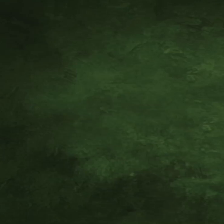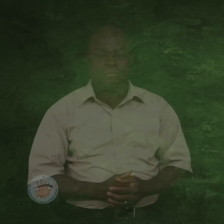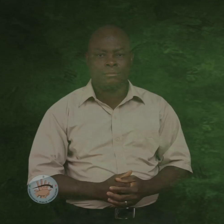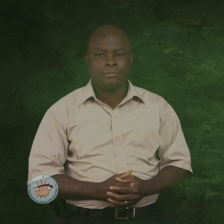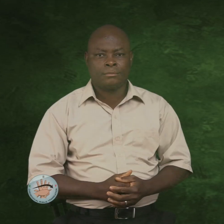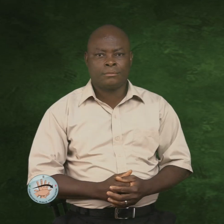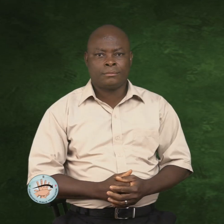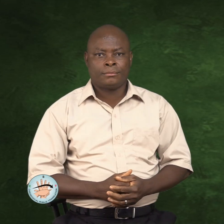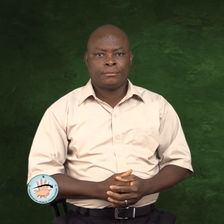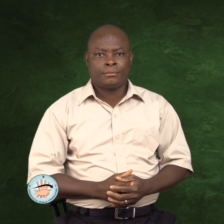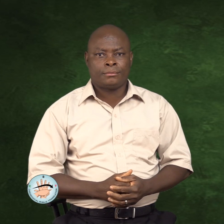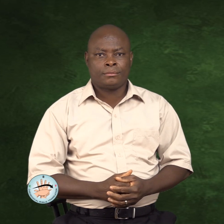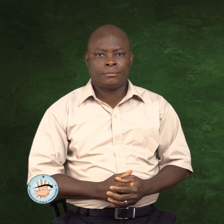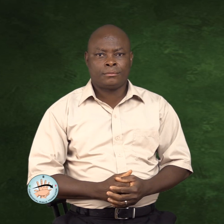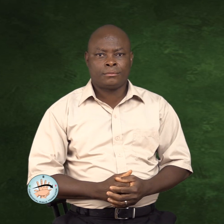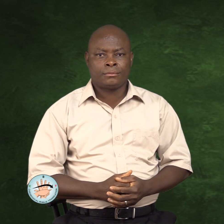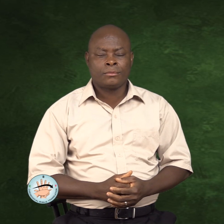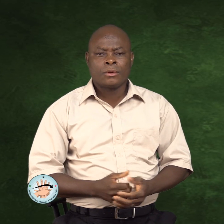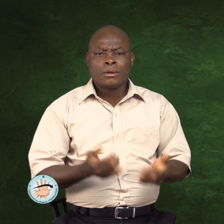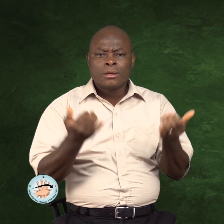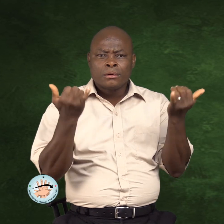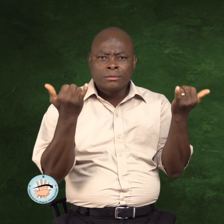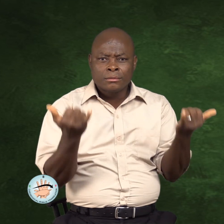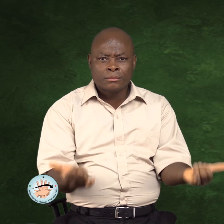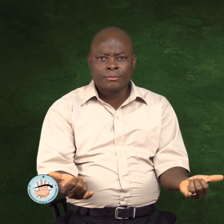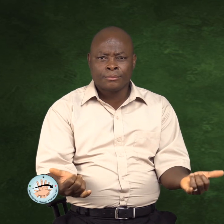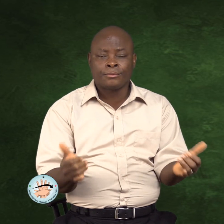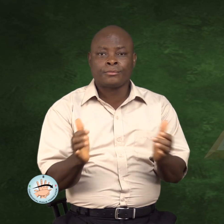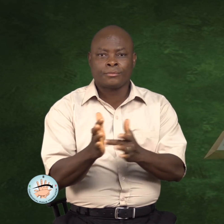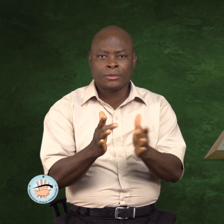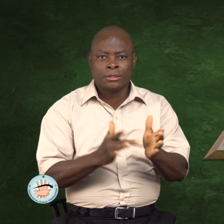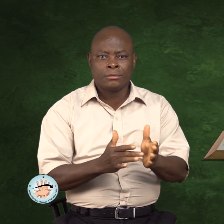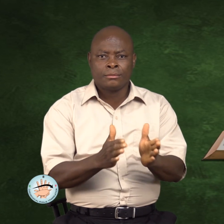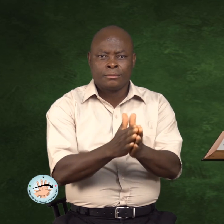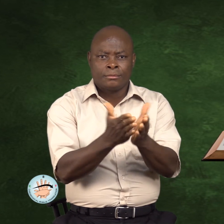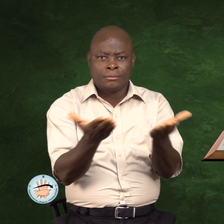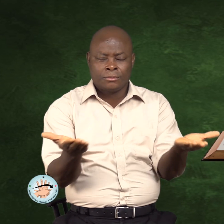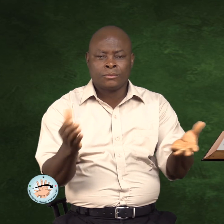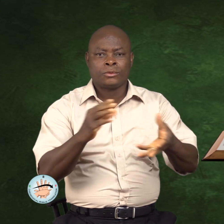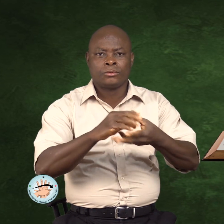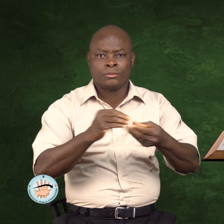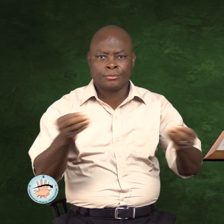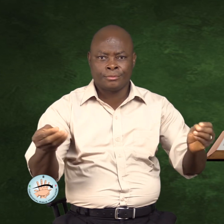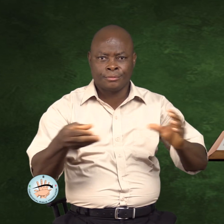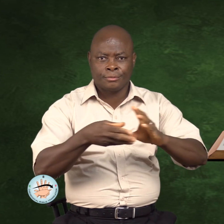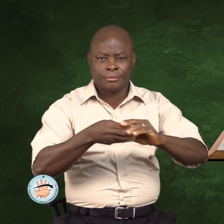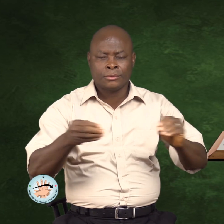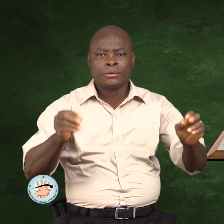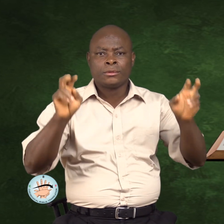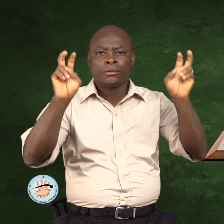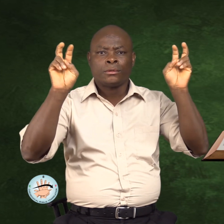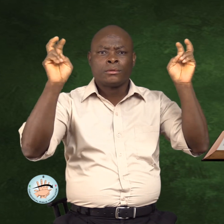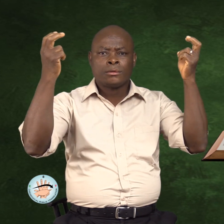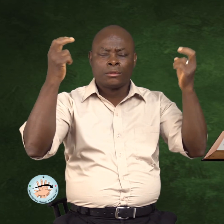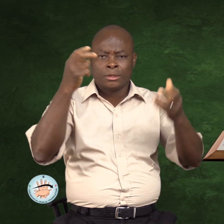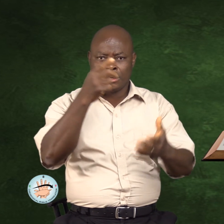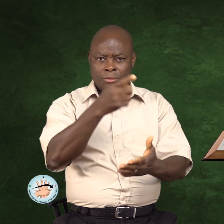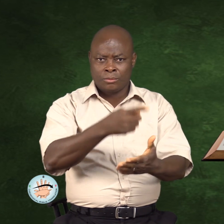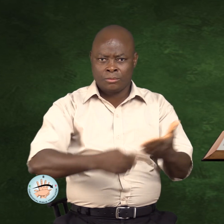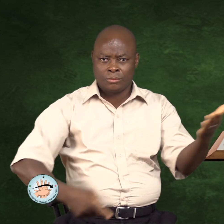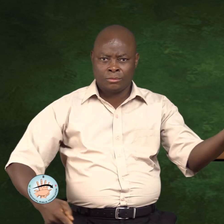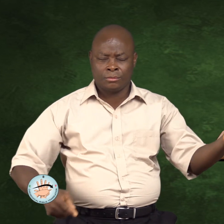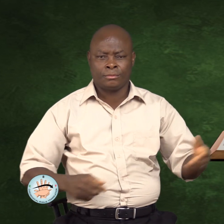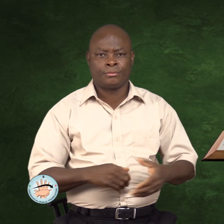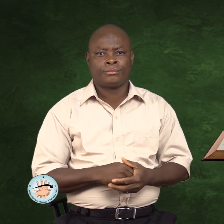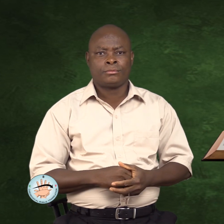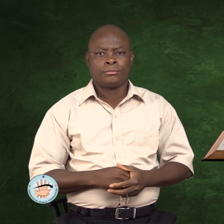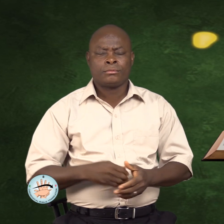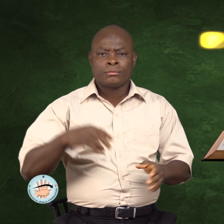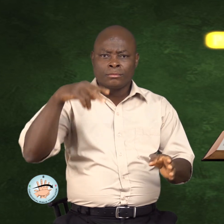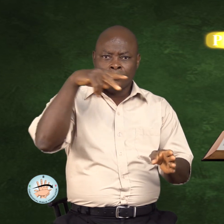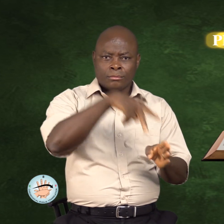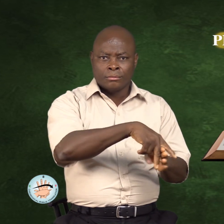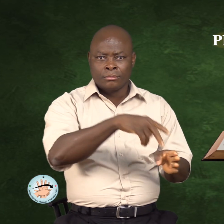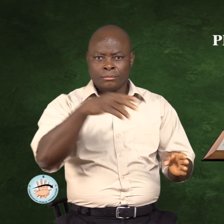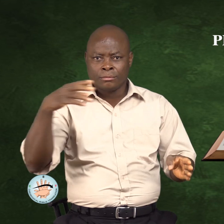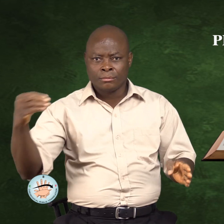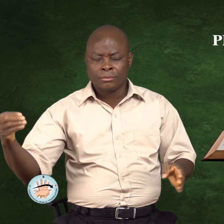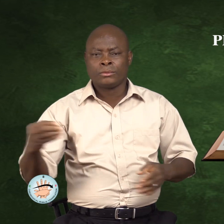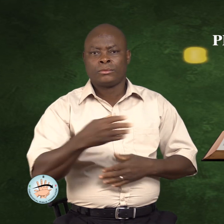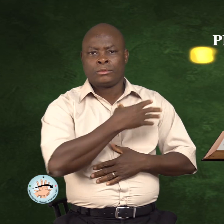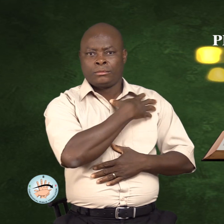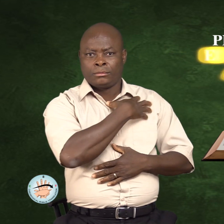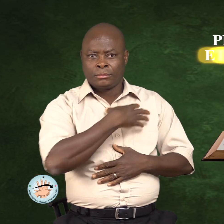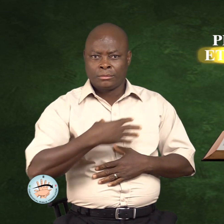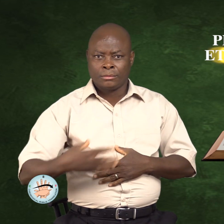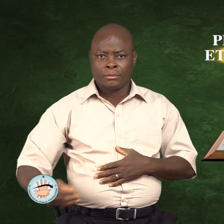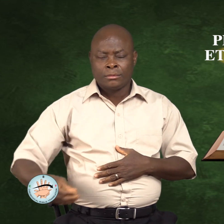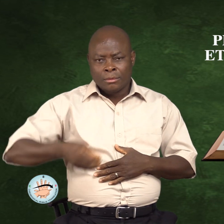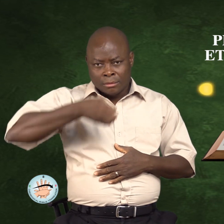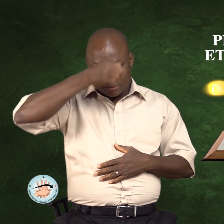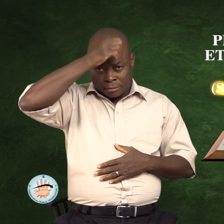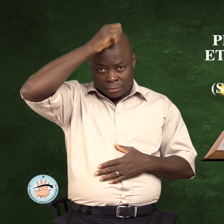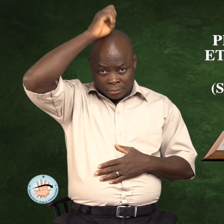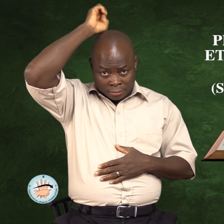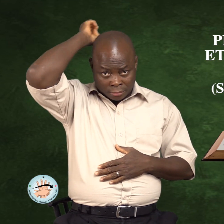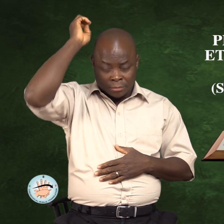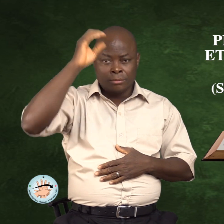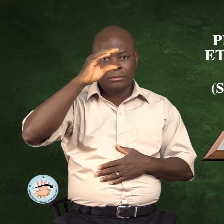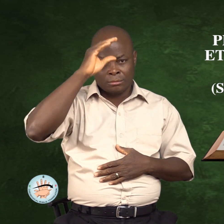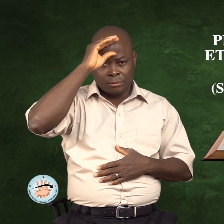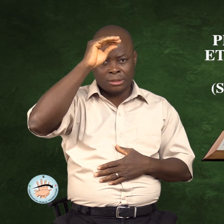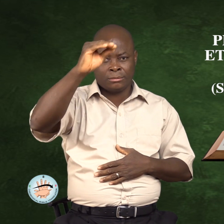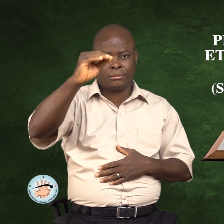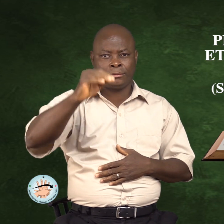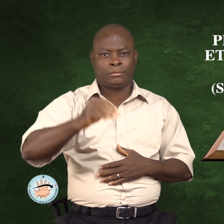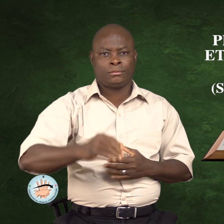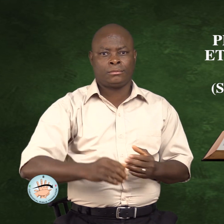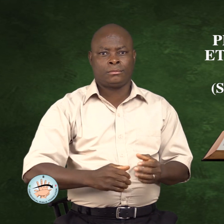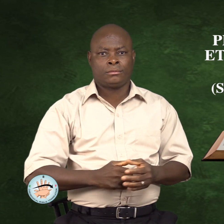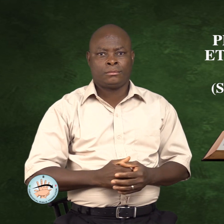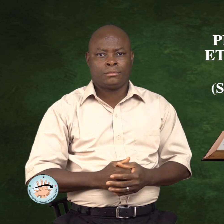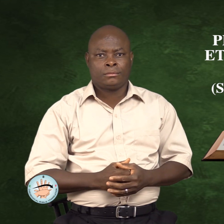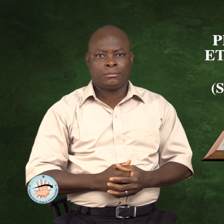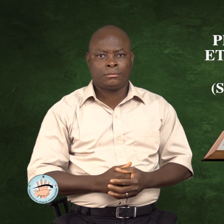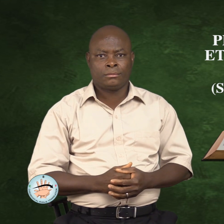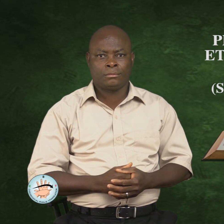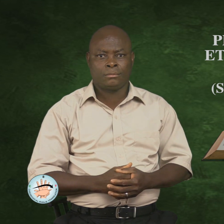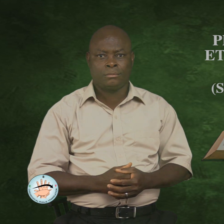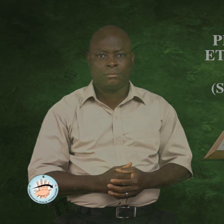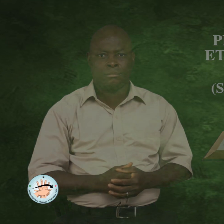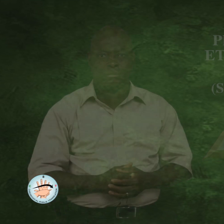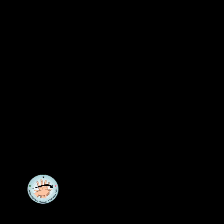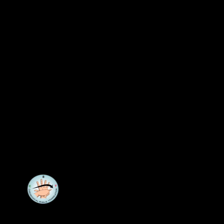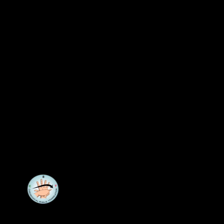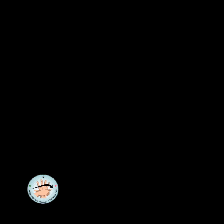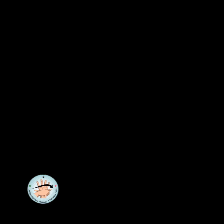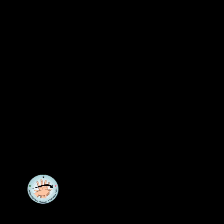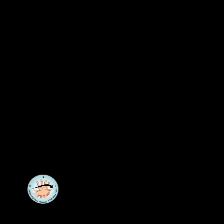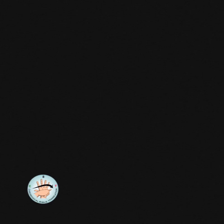Philip and the Ethiopia man